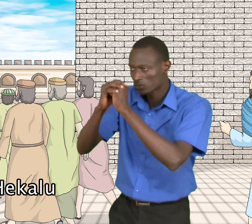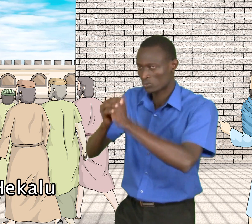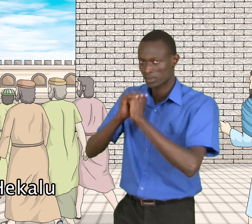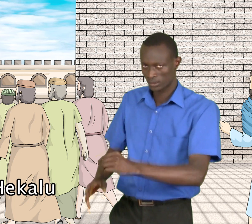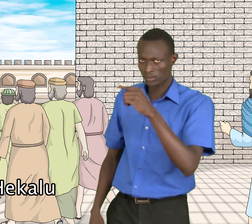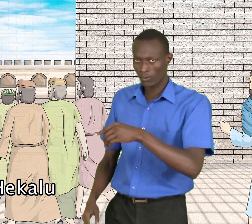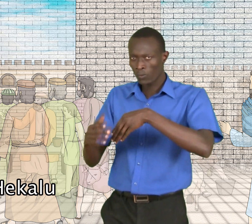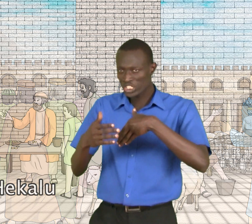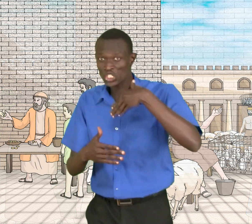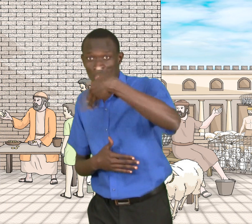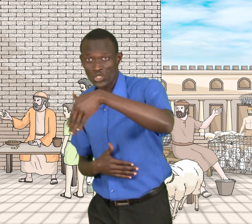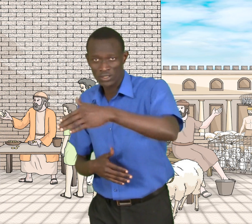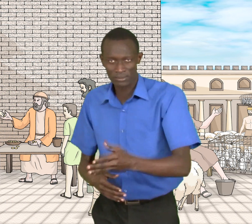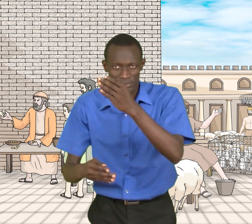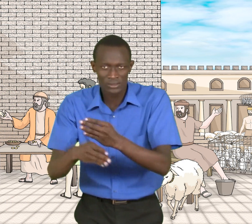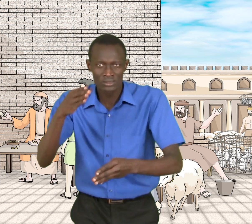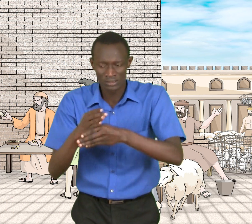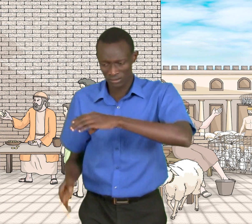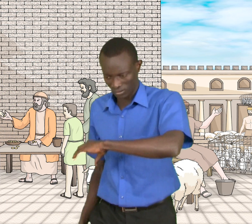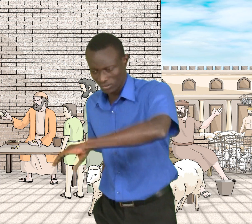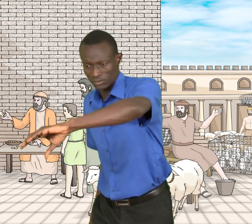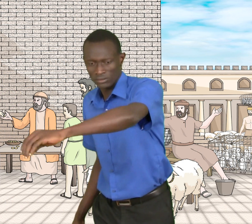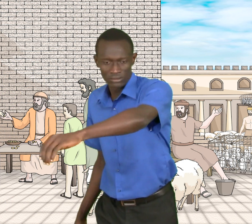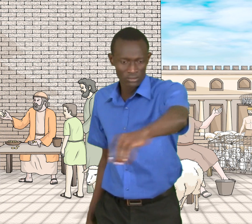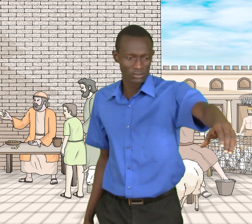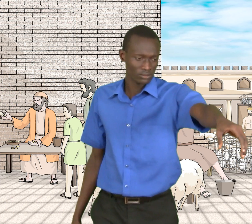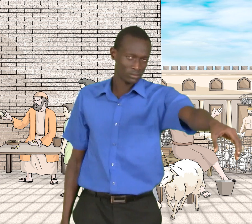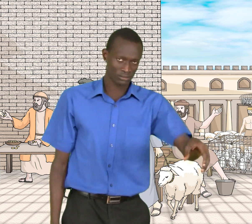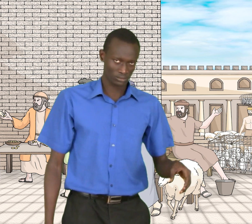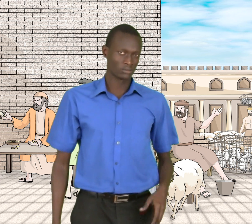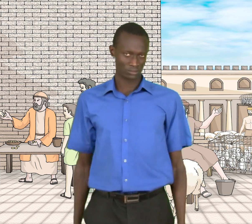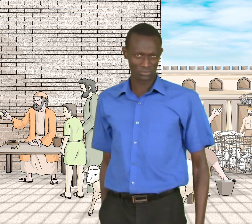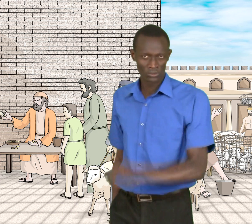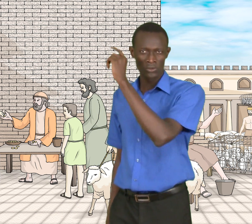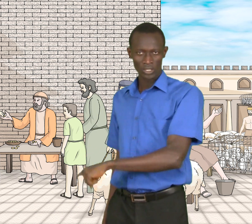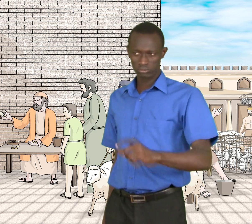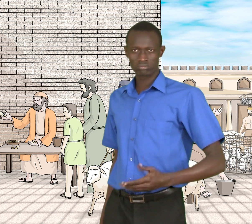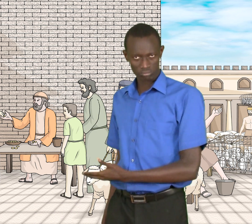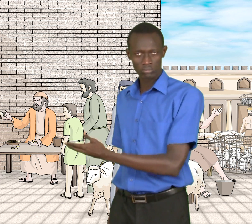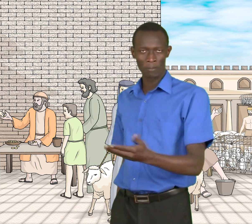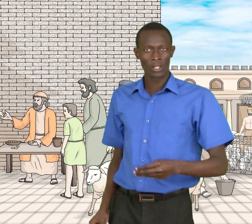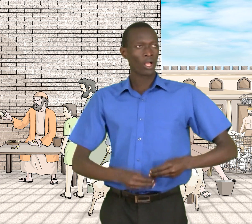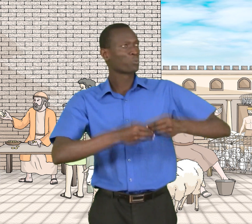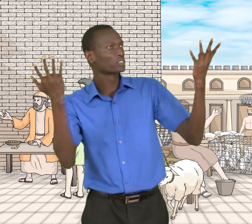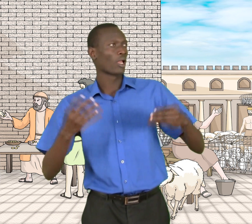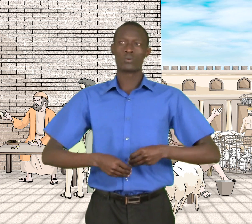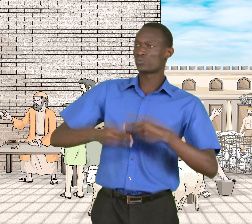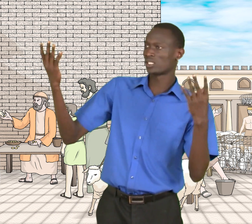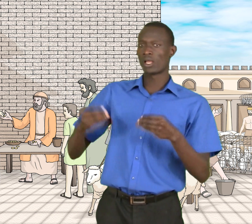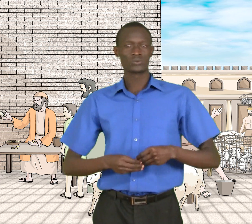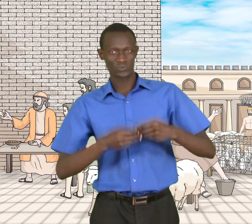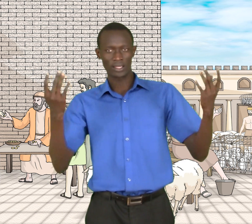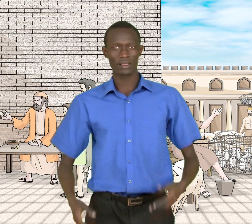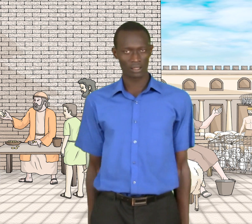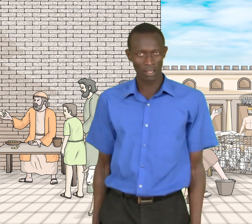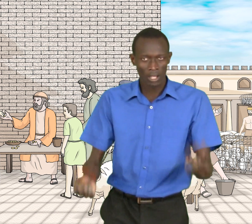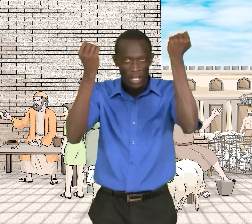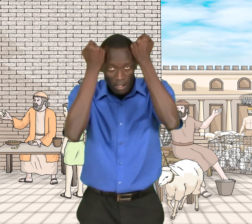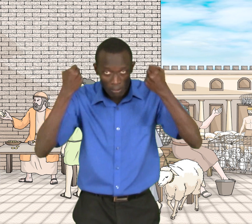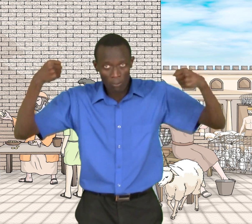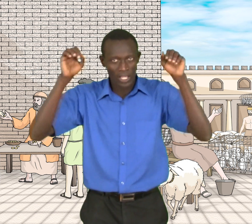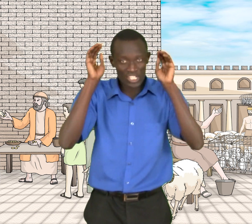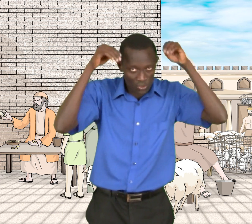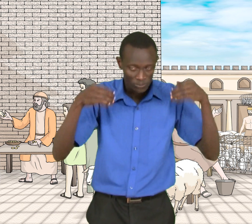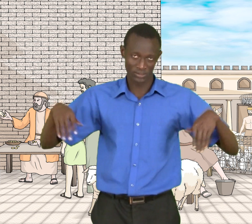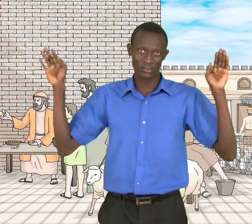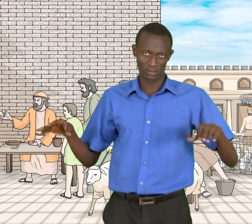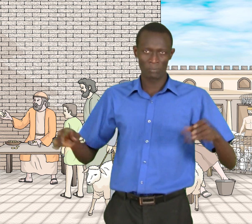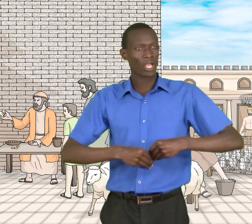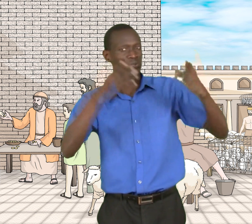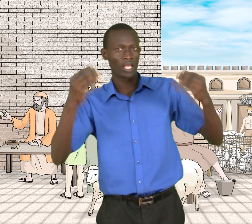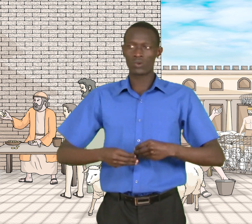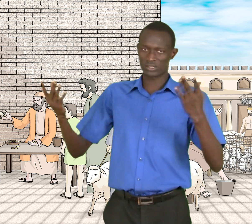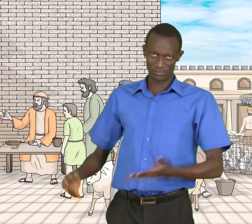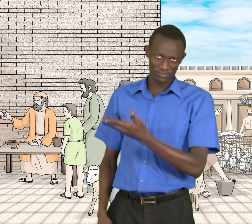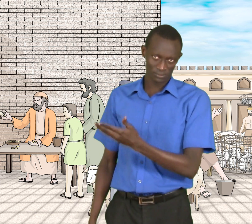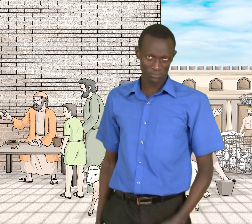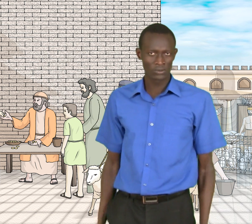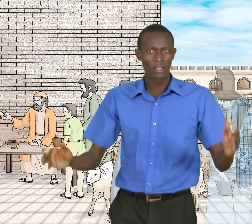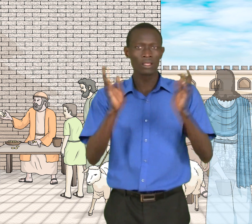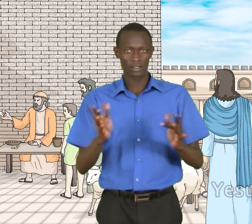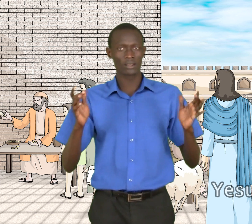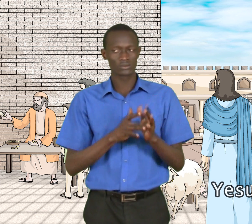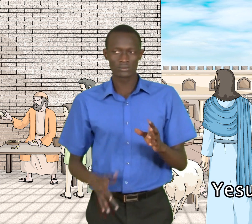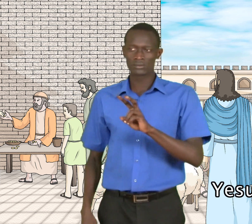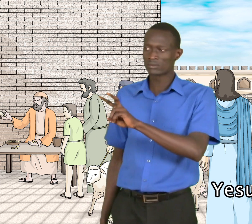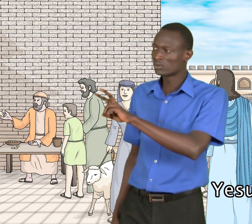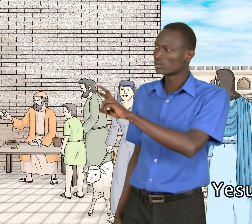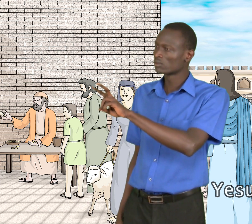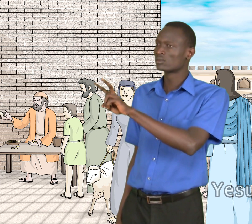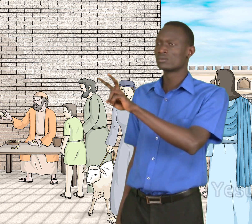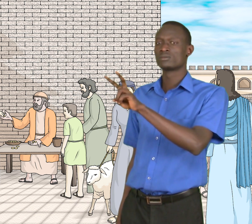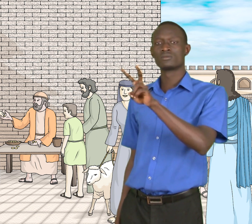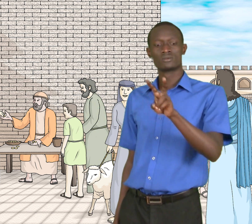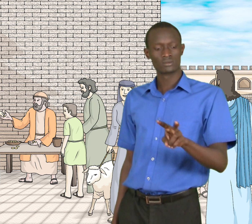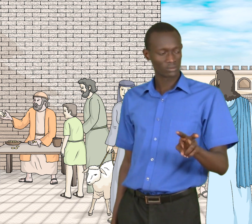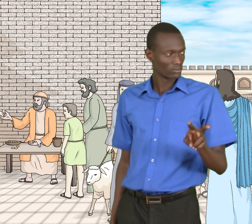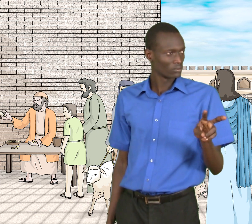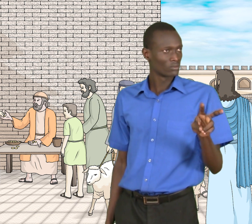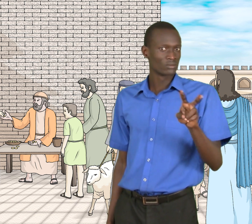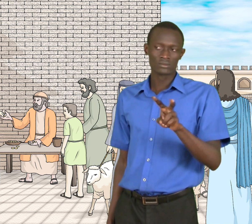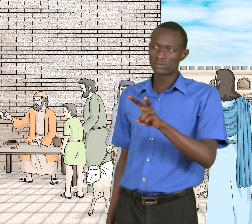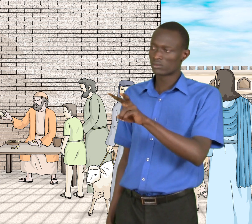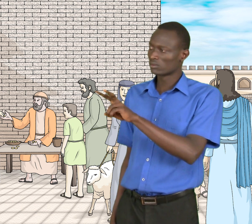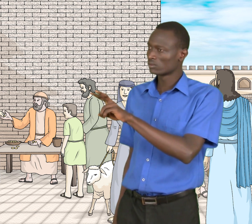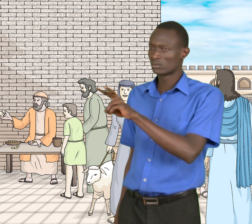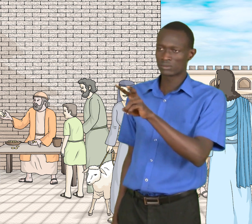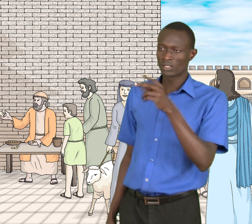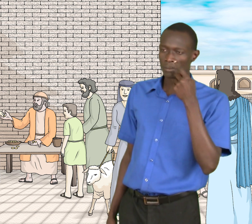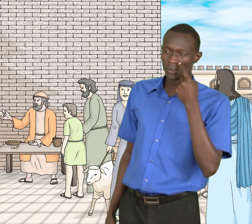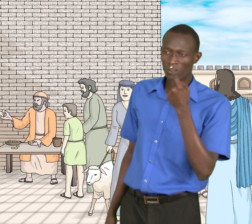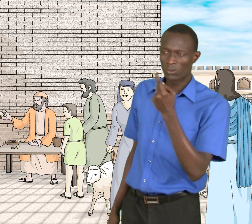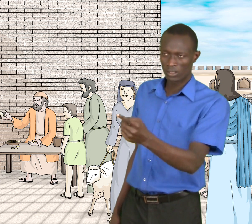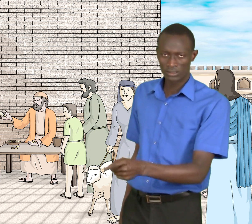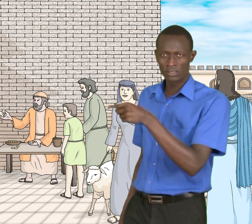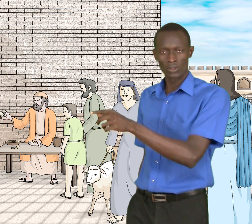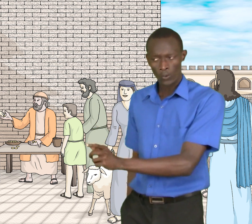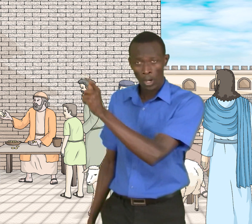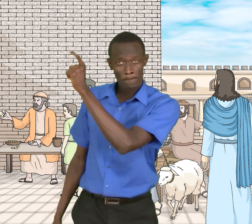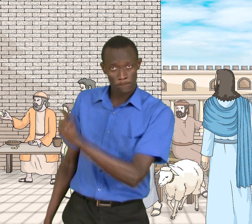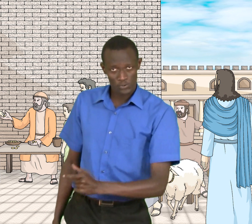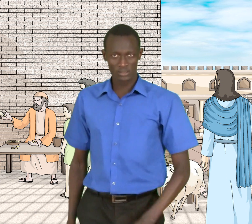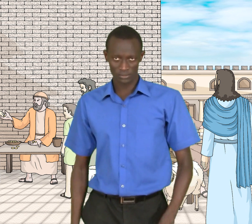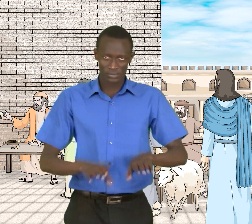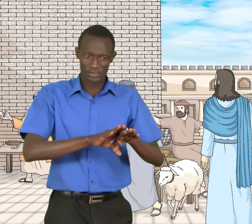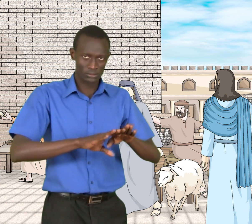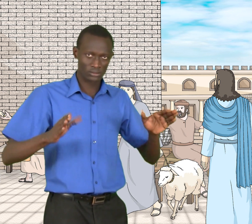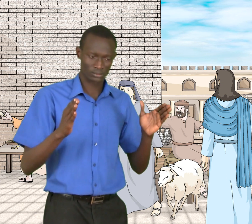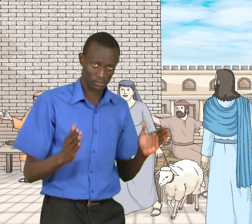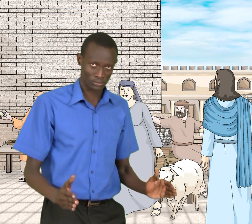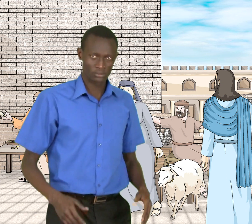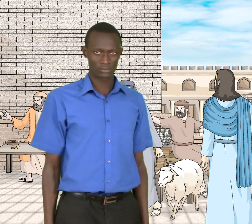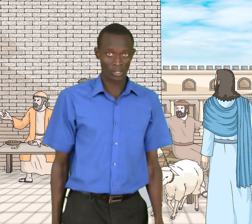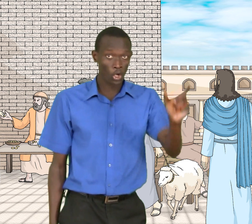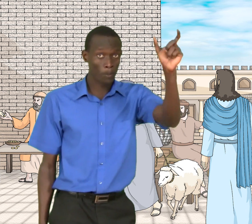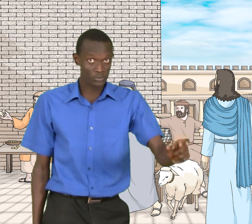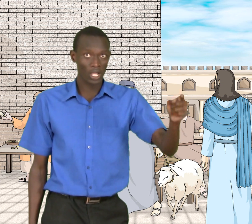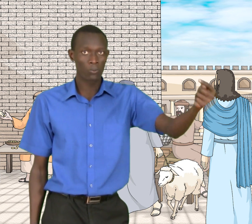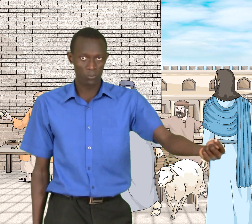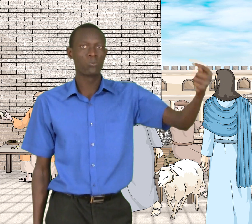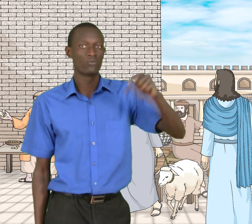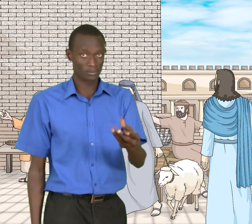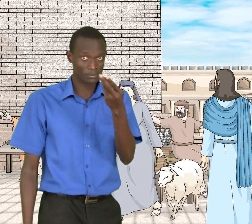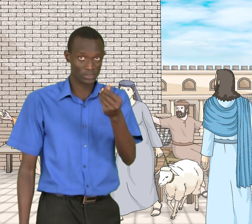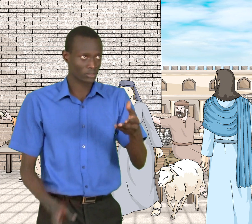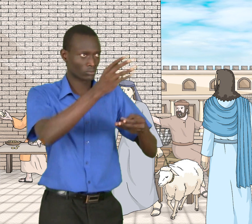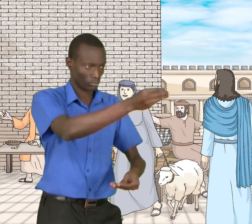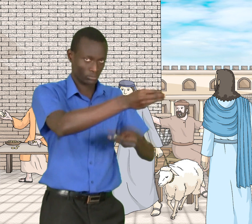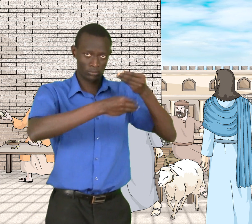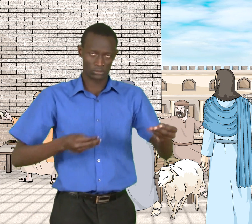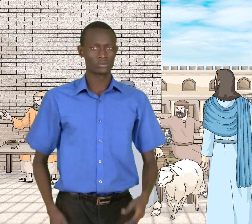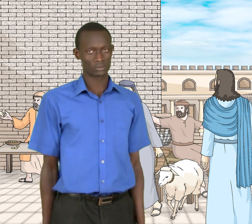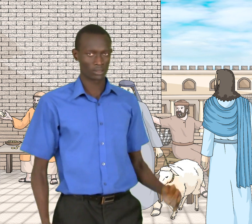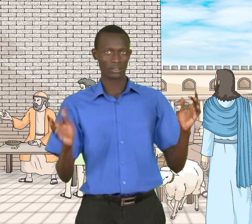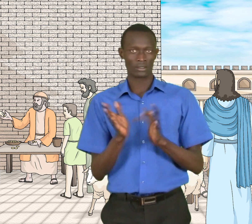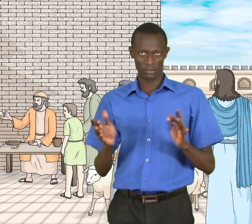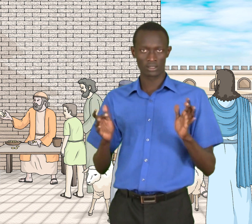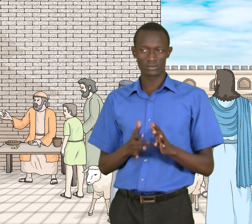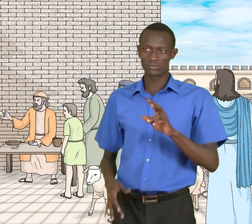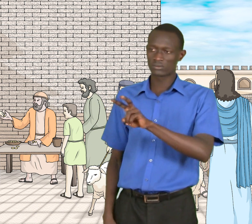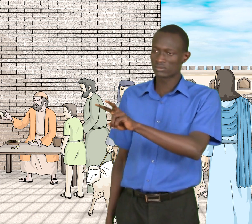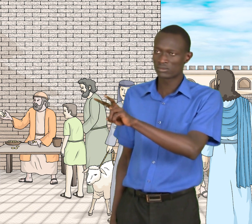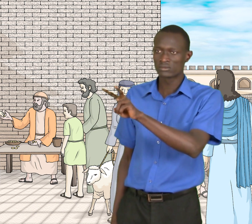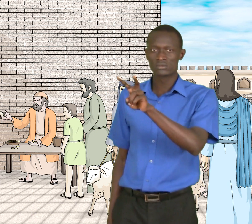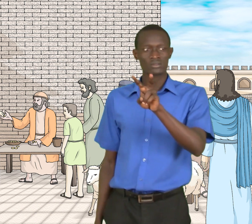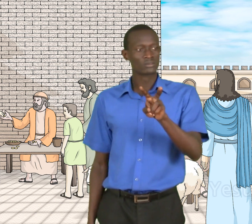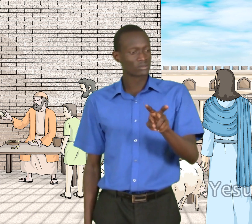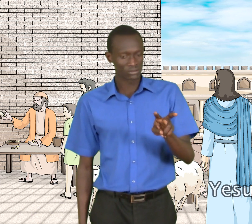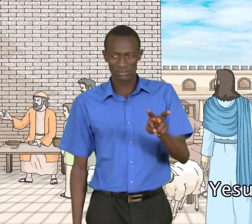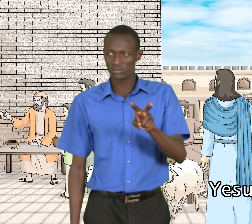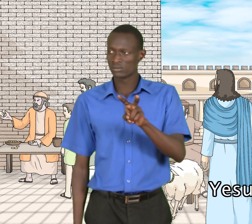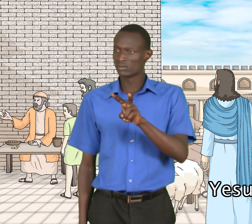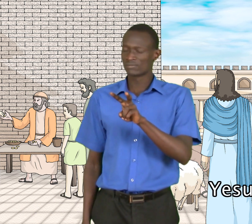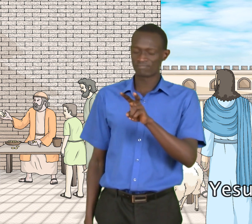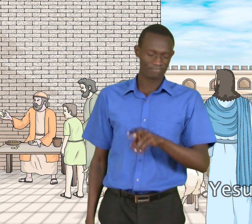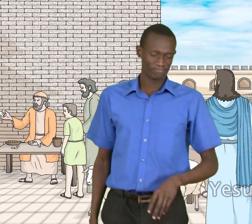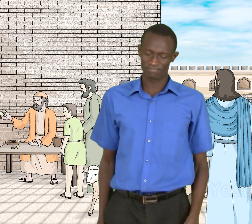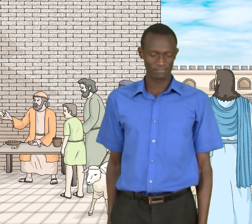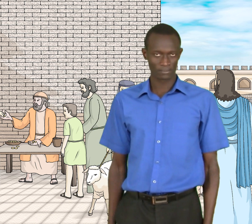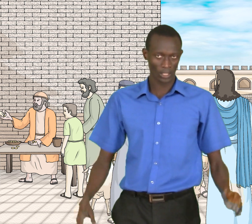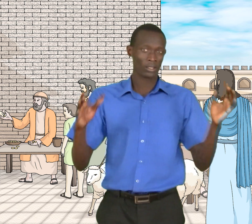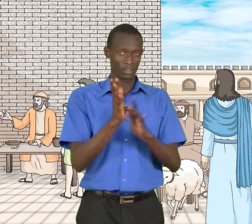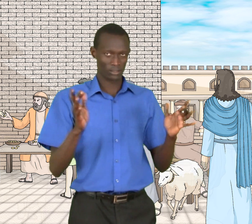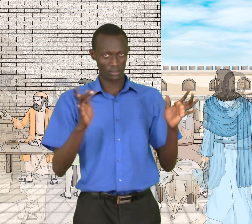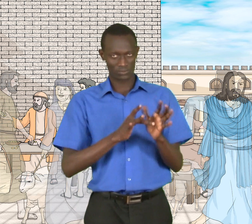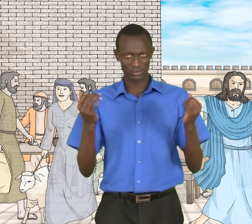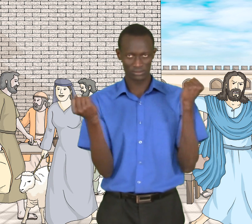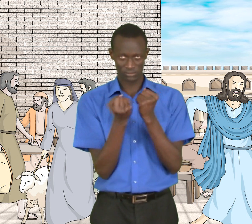In the temple courts He found men selling cattle, sheep, and doves, and money changers seated at their tables.